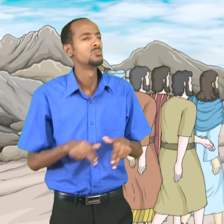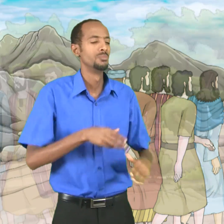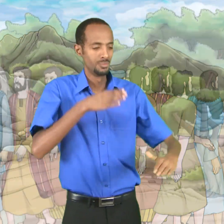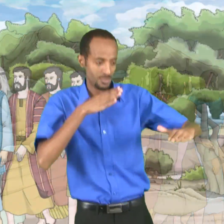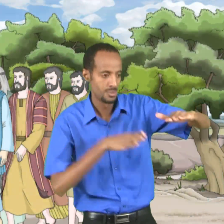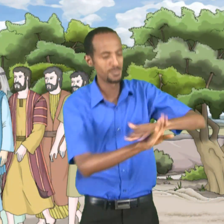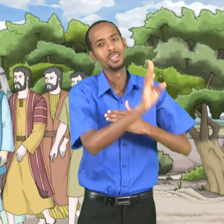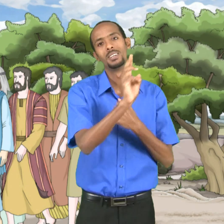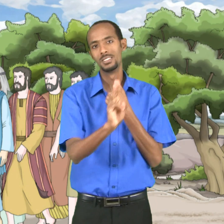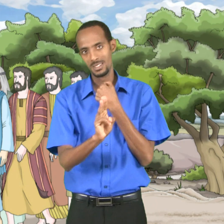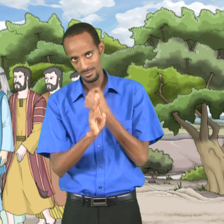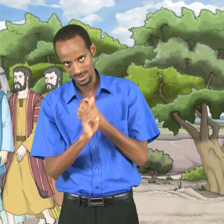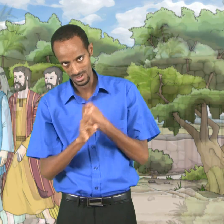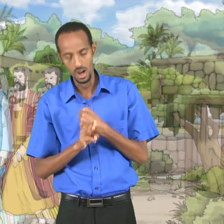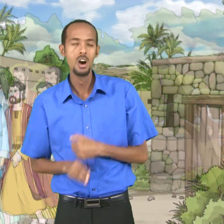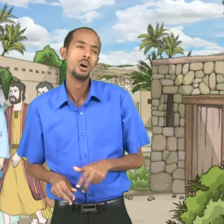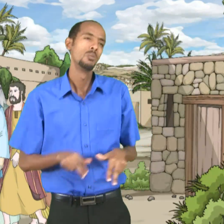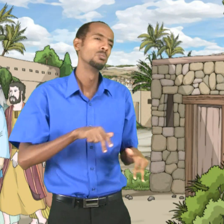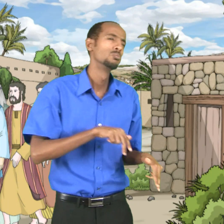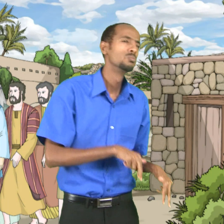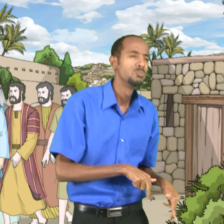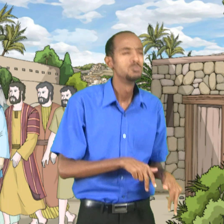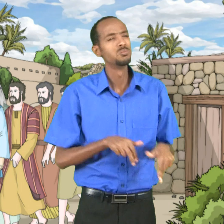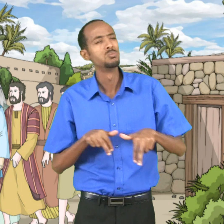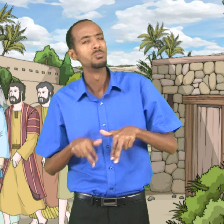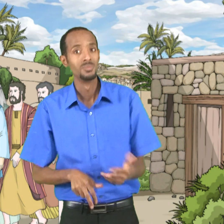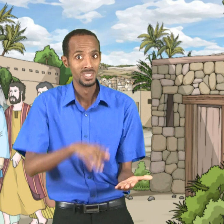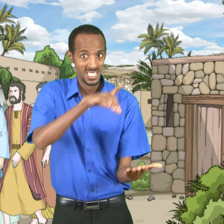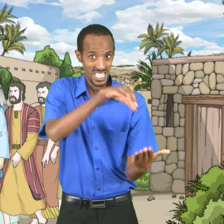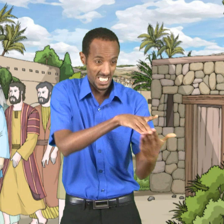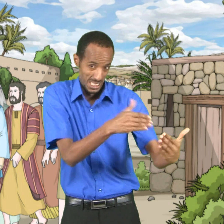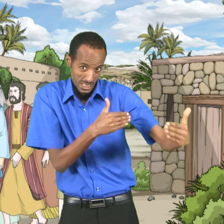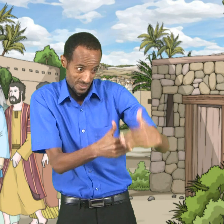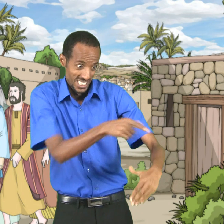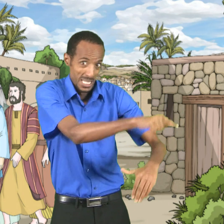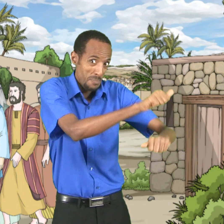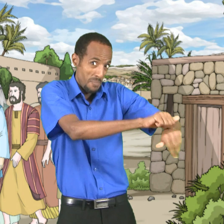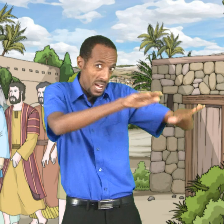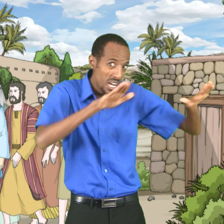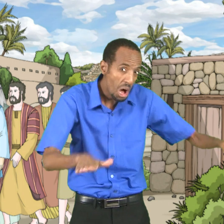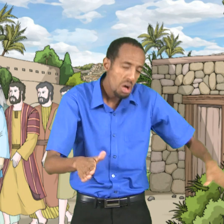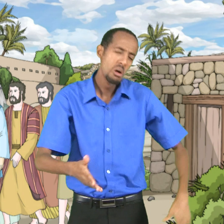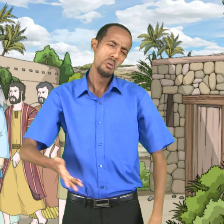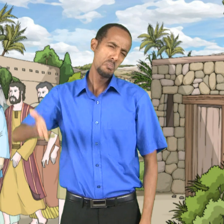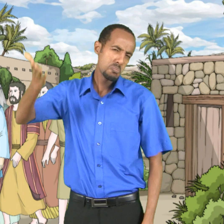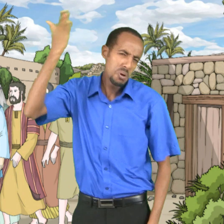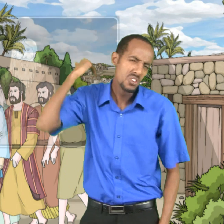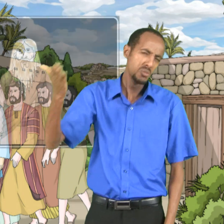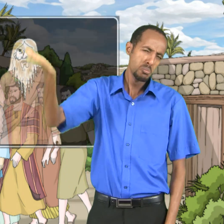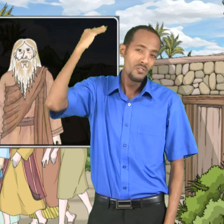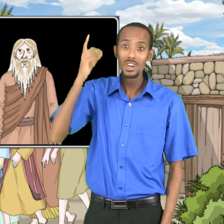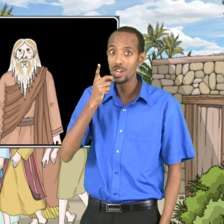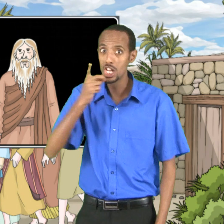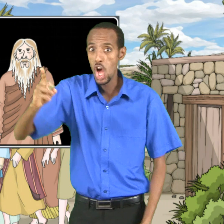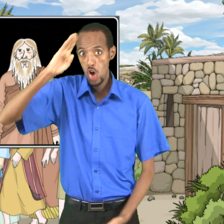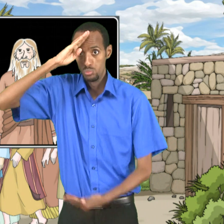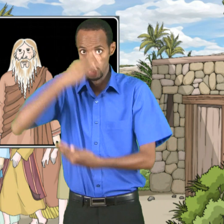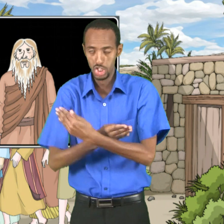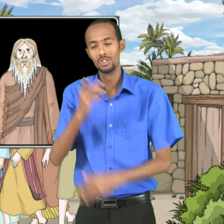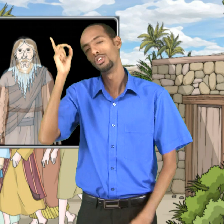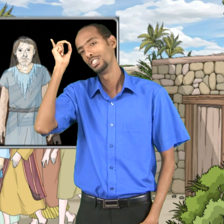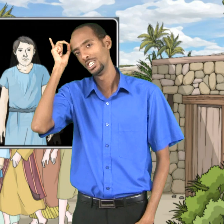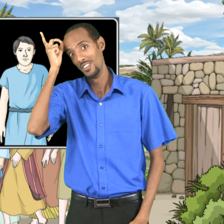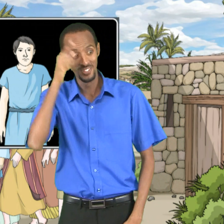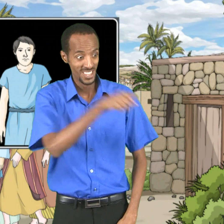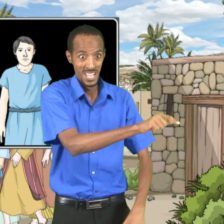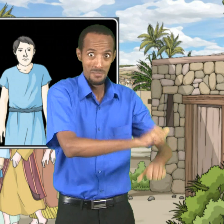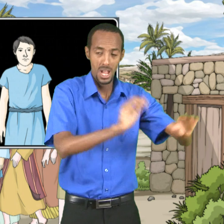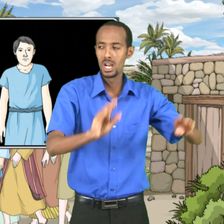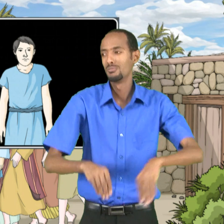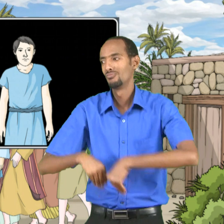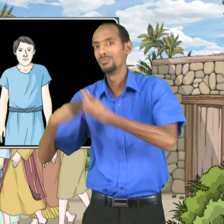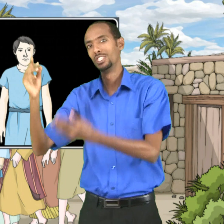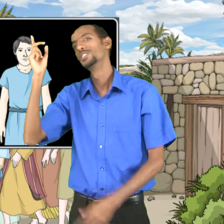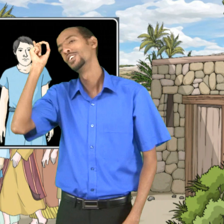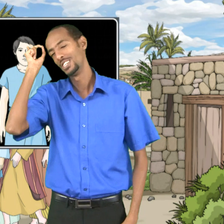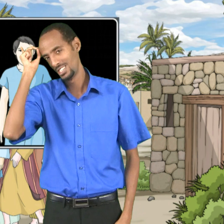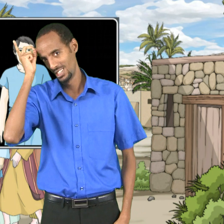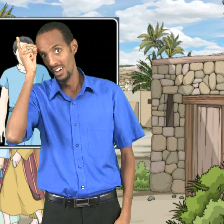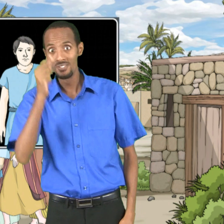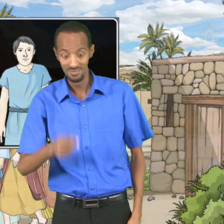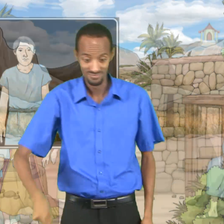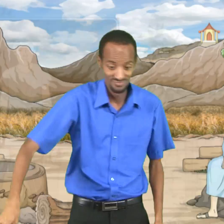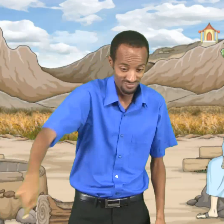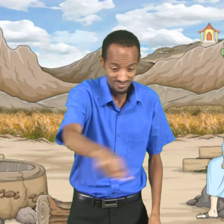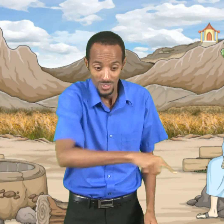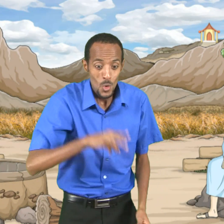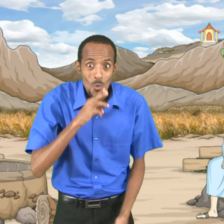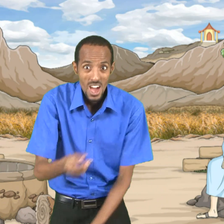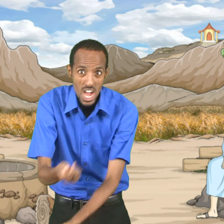So He came to a town of Samaria called Sychar, near the plot of ground that Jacob had given to his son Joseph.